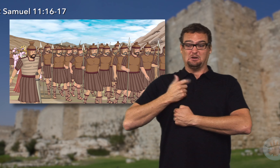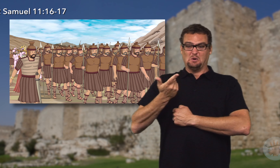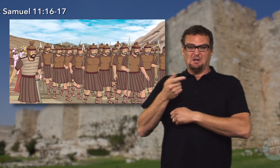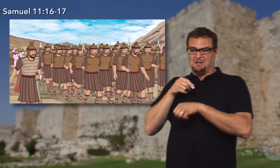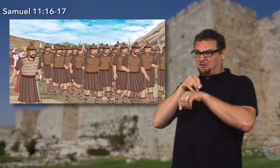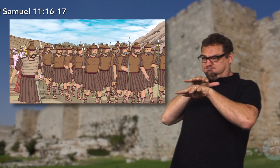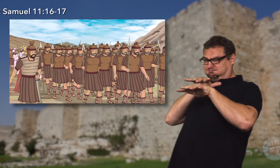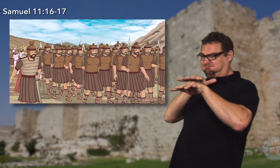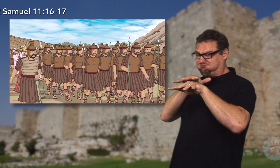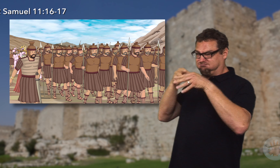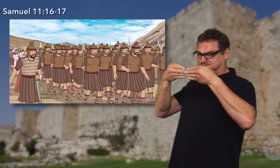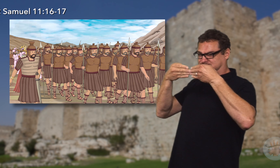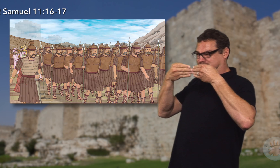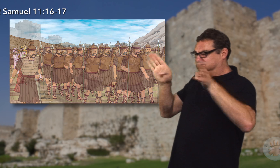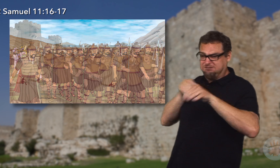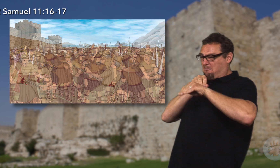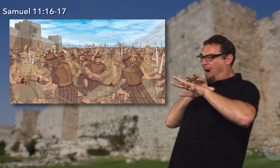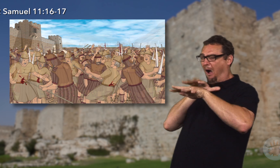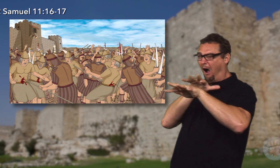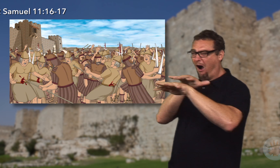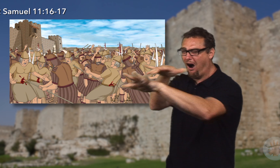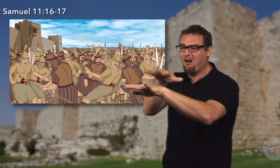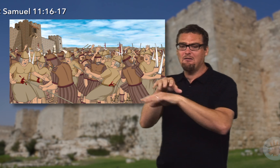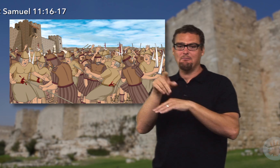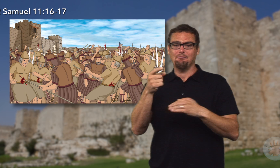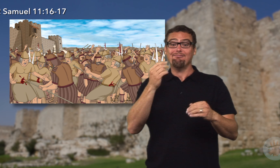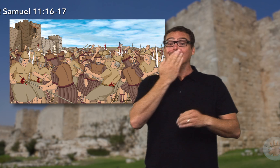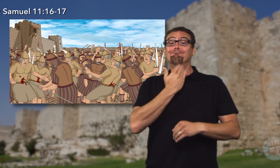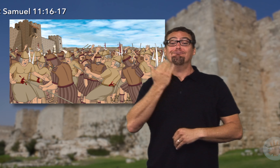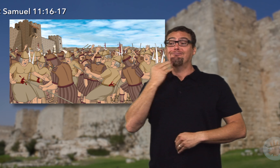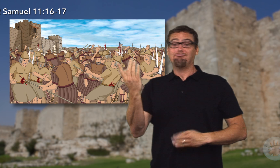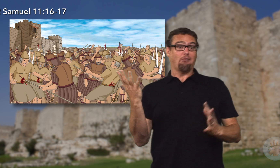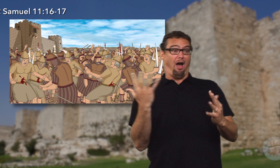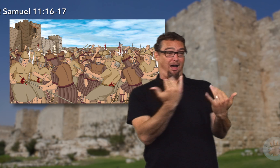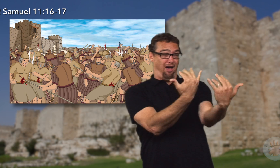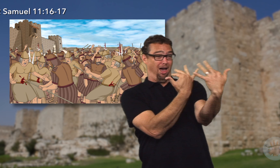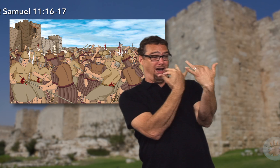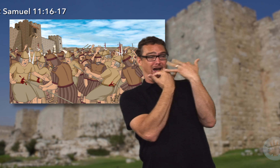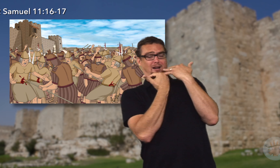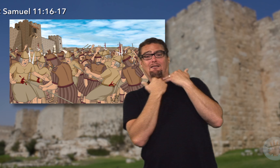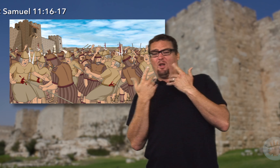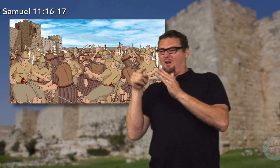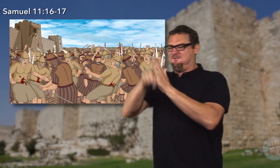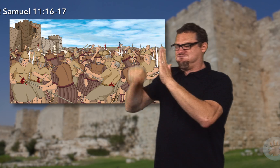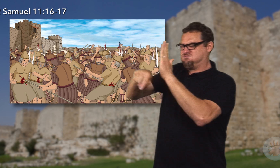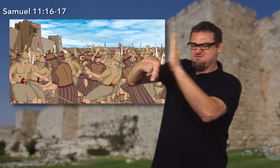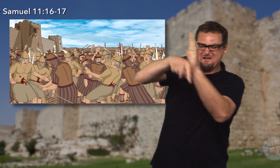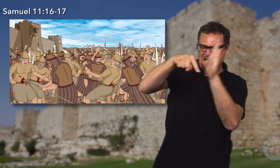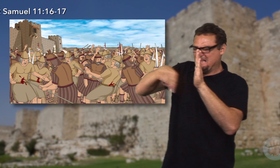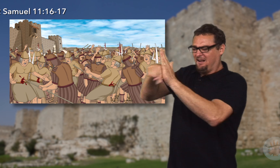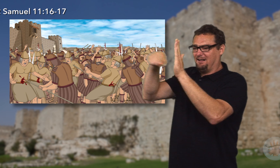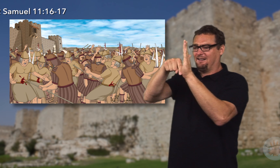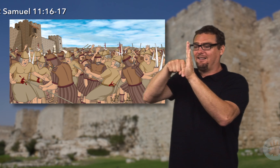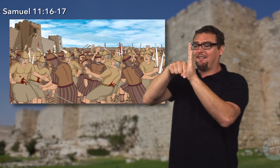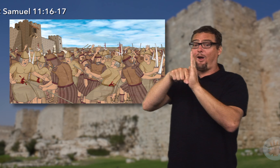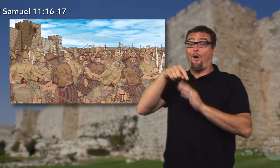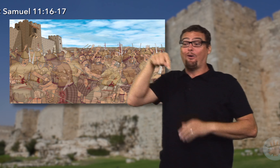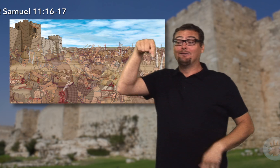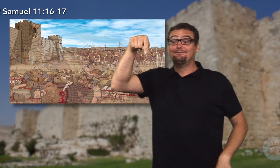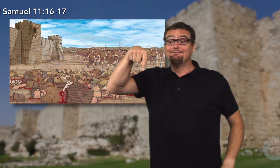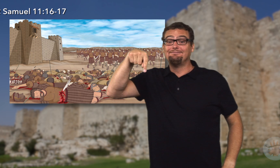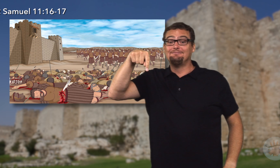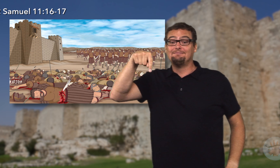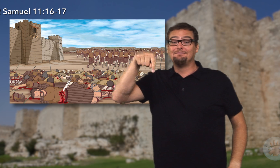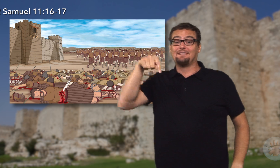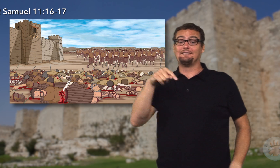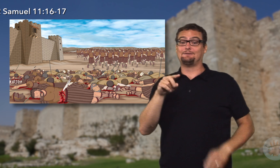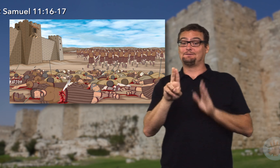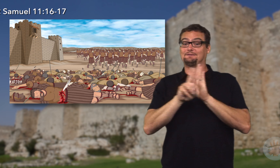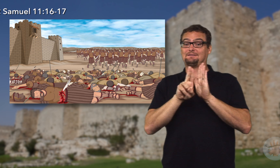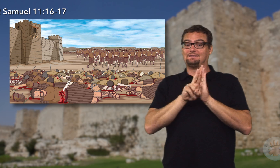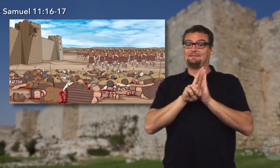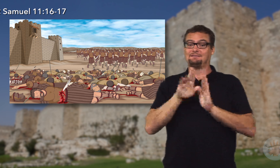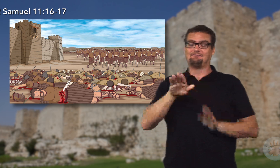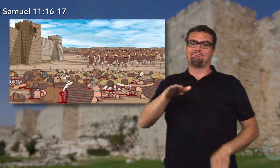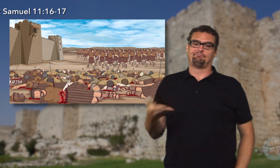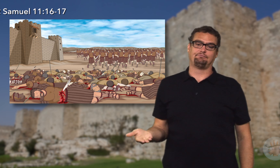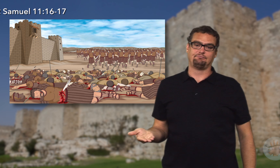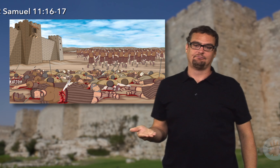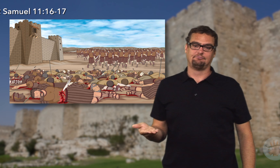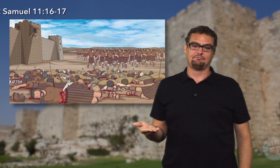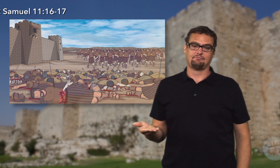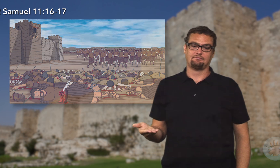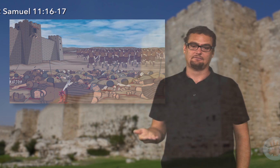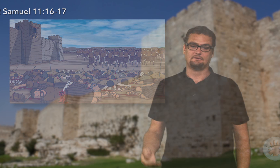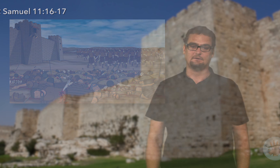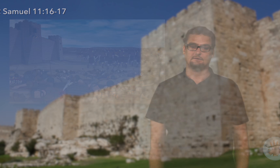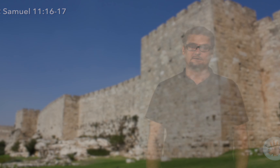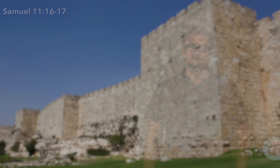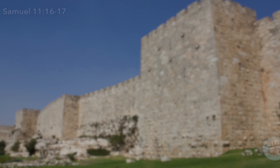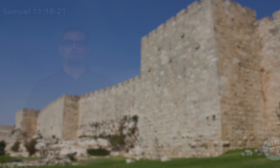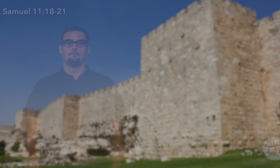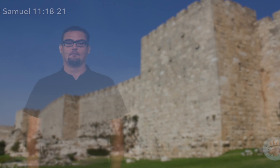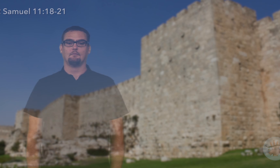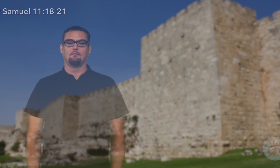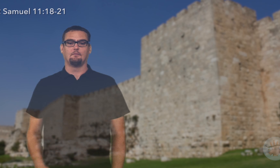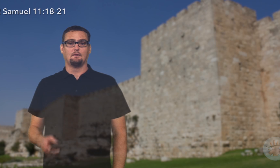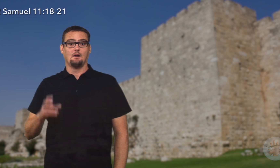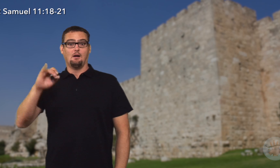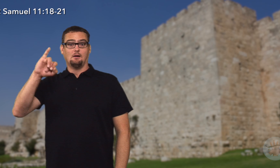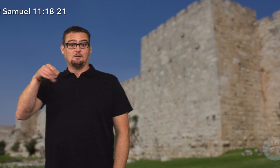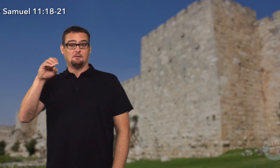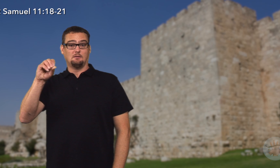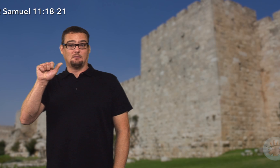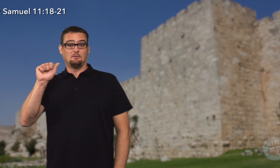And when the men of the city came out and fought against Joab, some of David’s servants fell, and Uriah the Hittite also died.